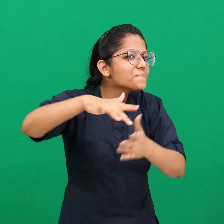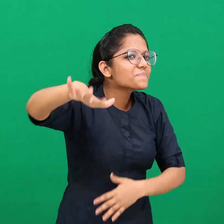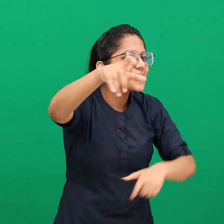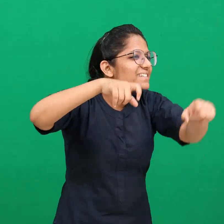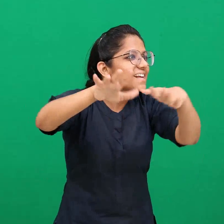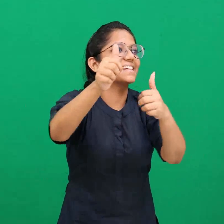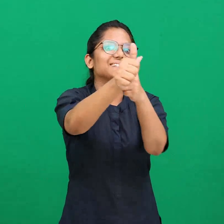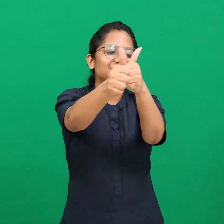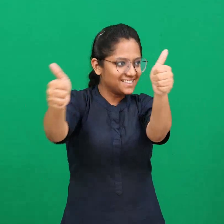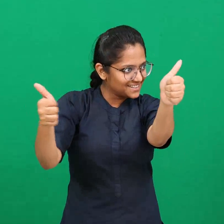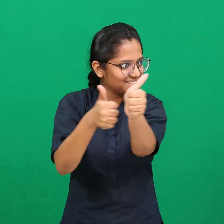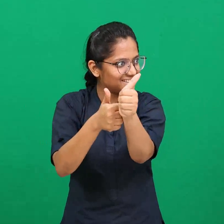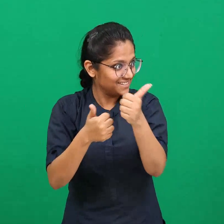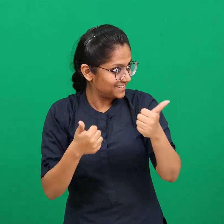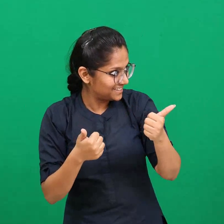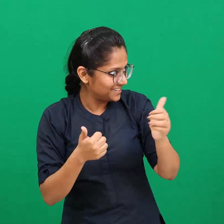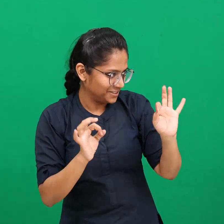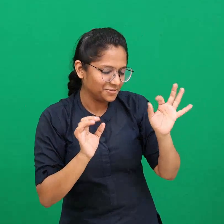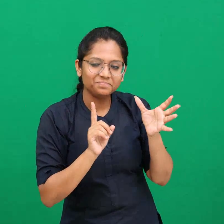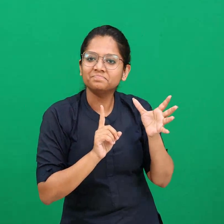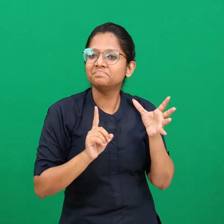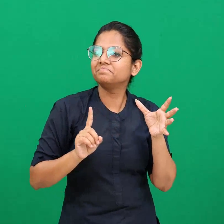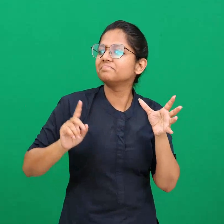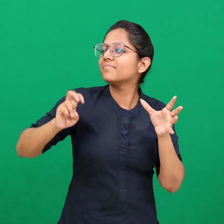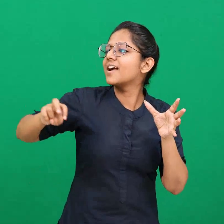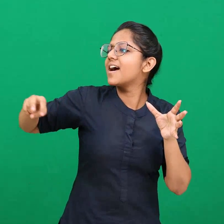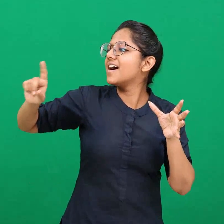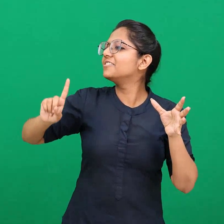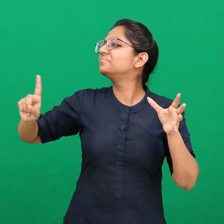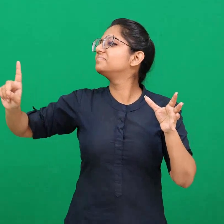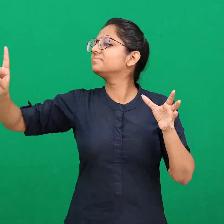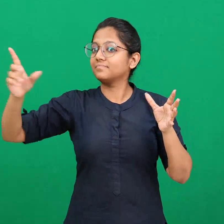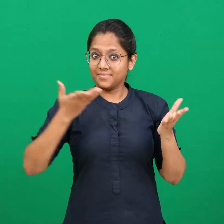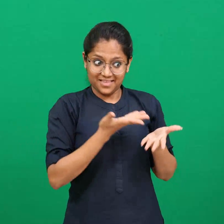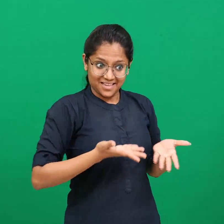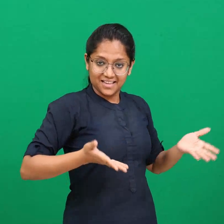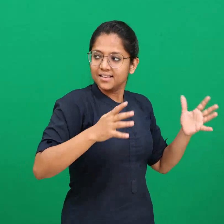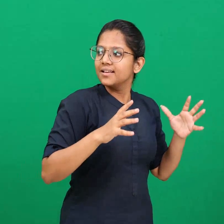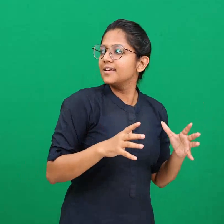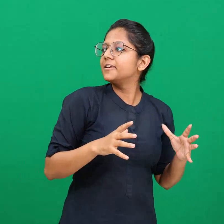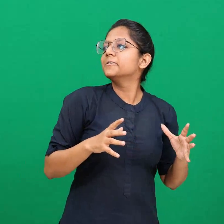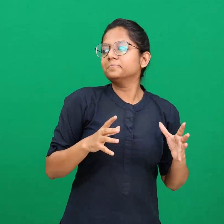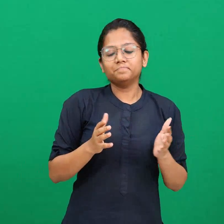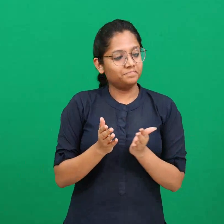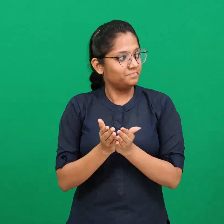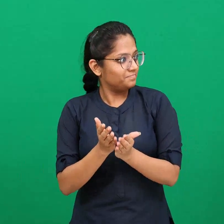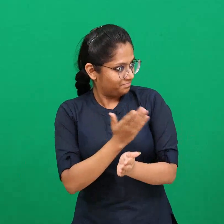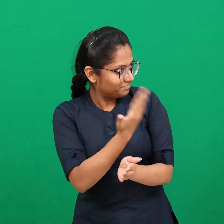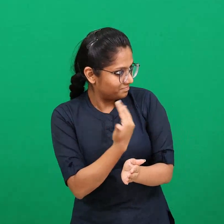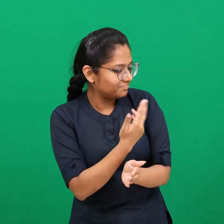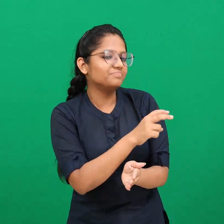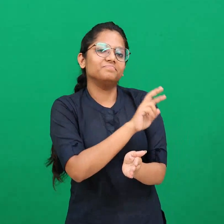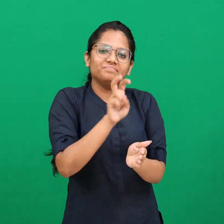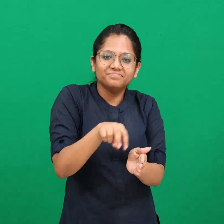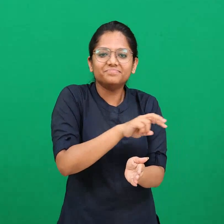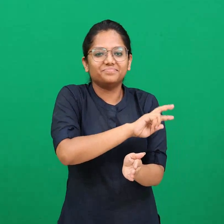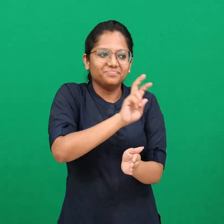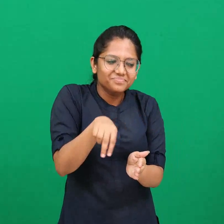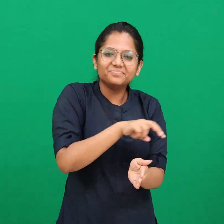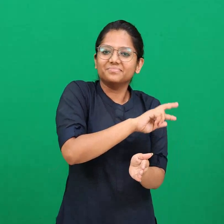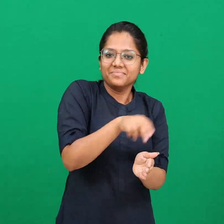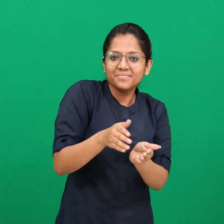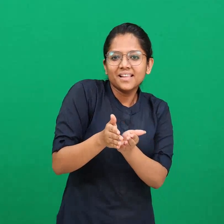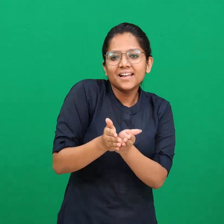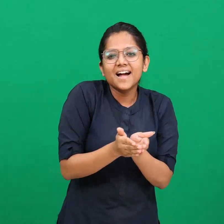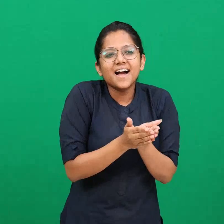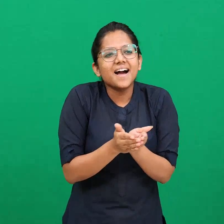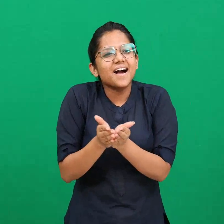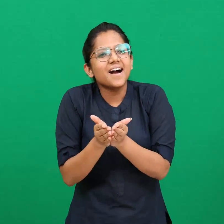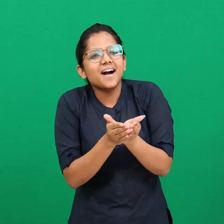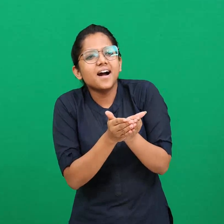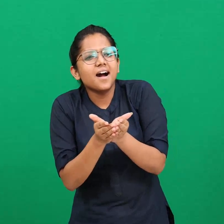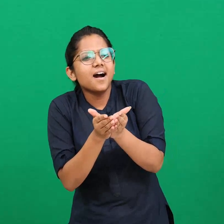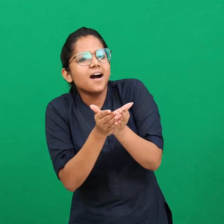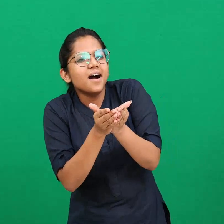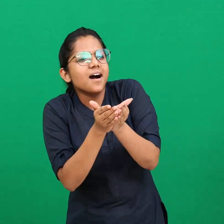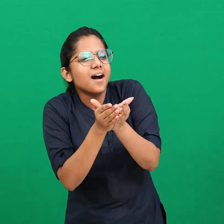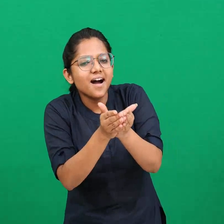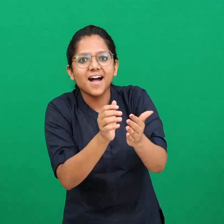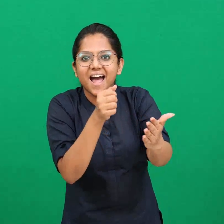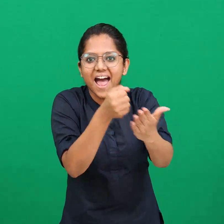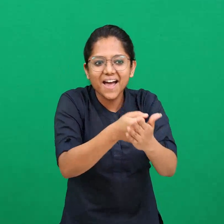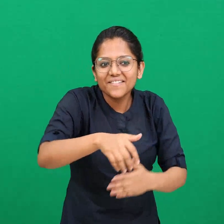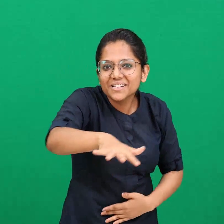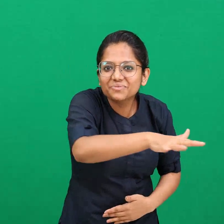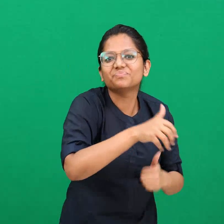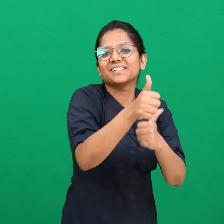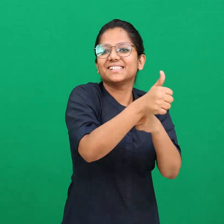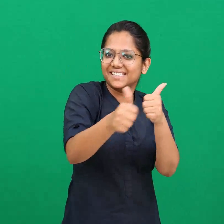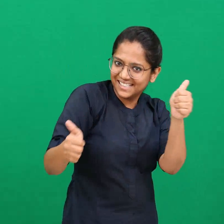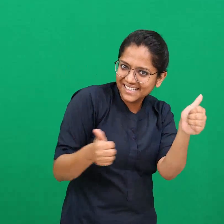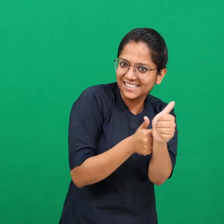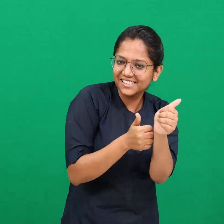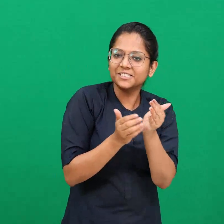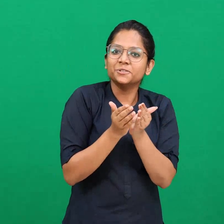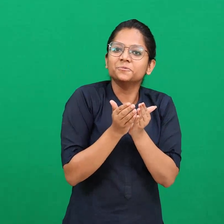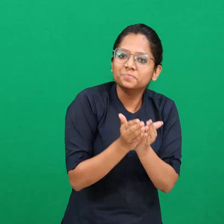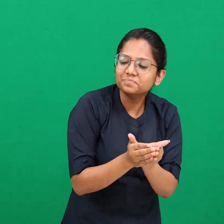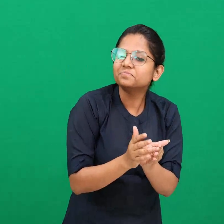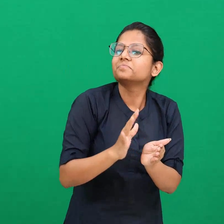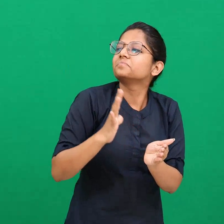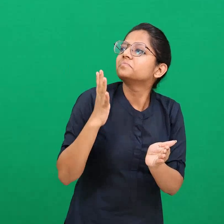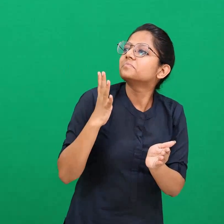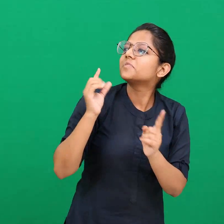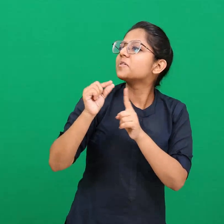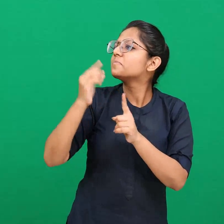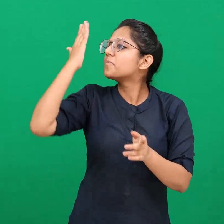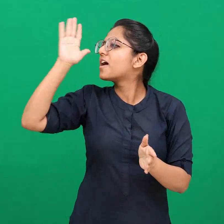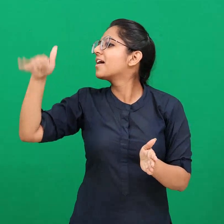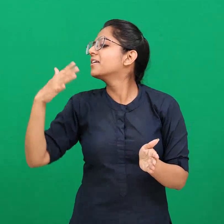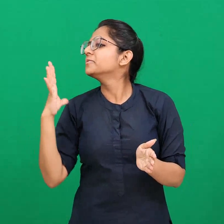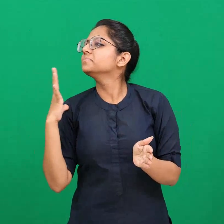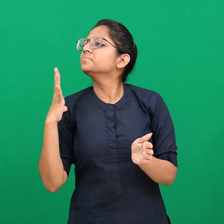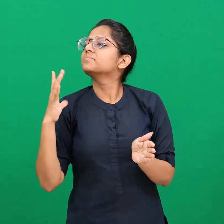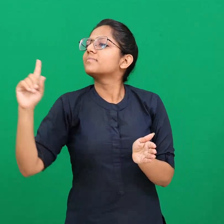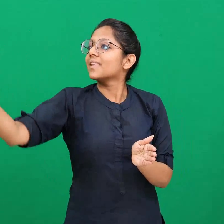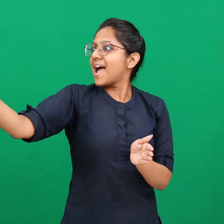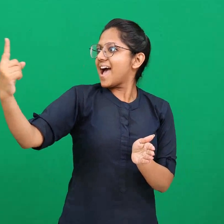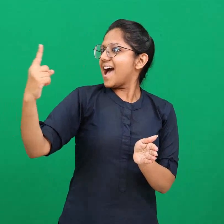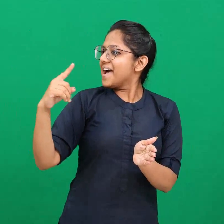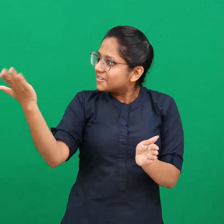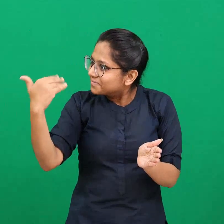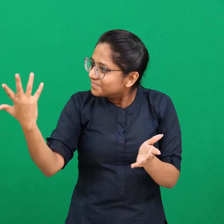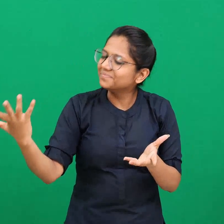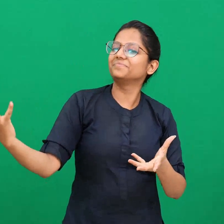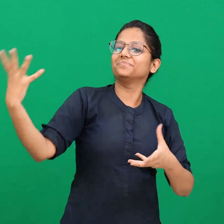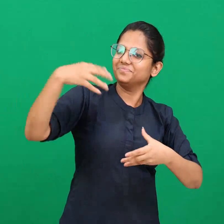He had arranged this because he was going there on foot.